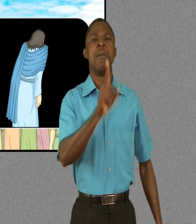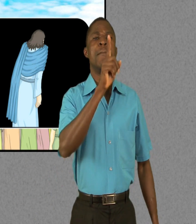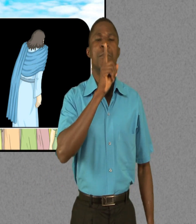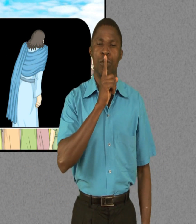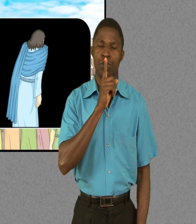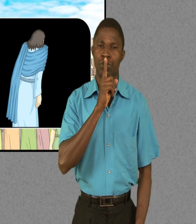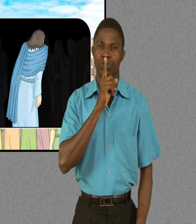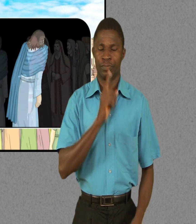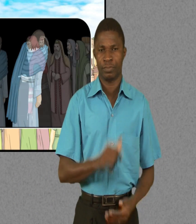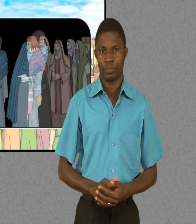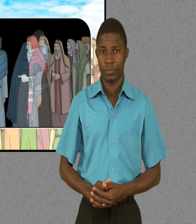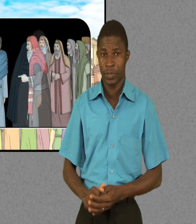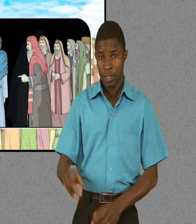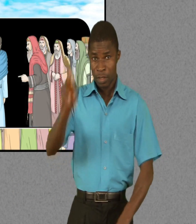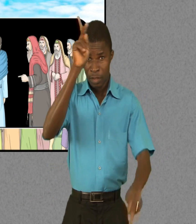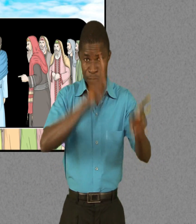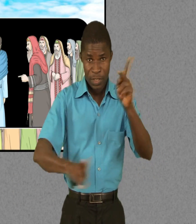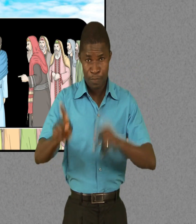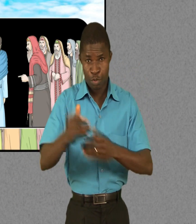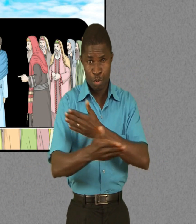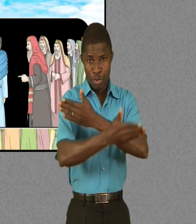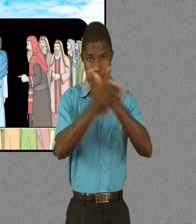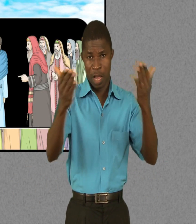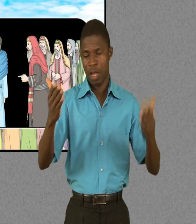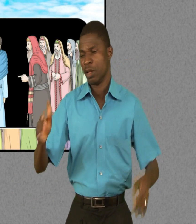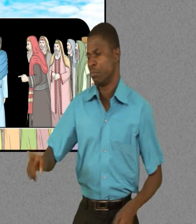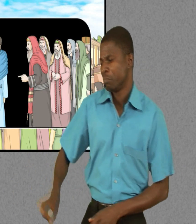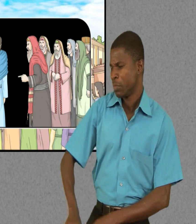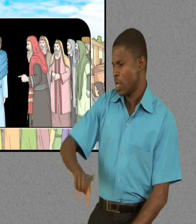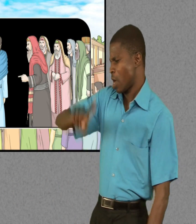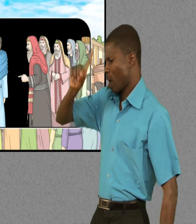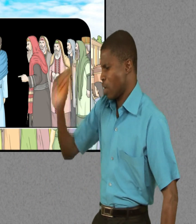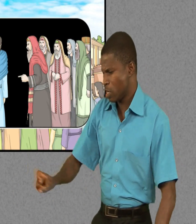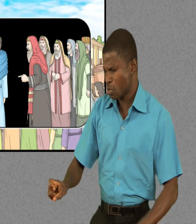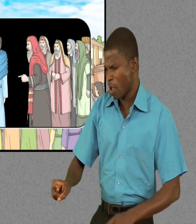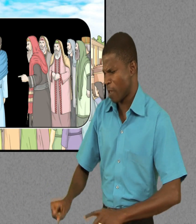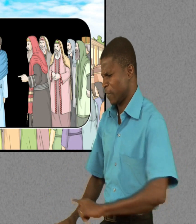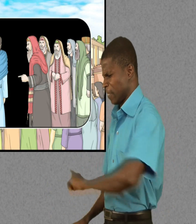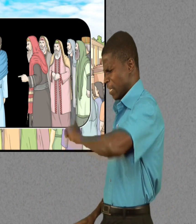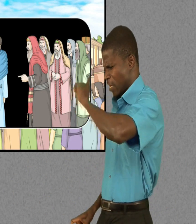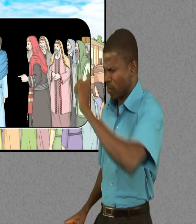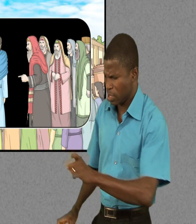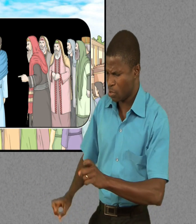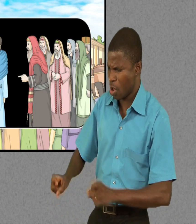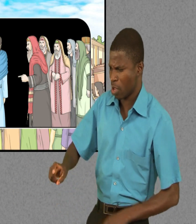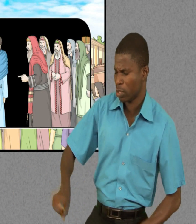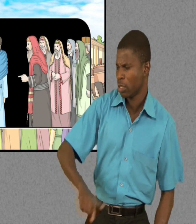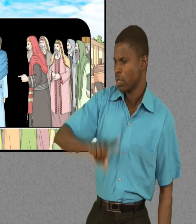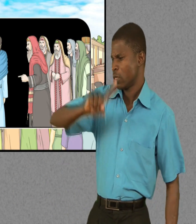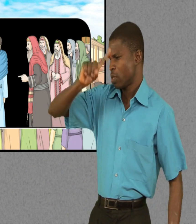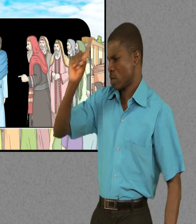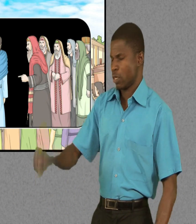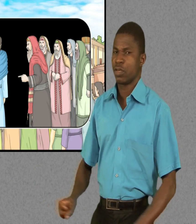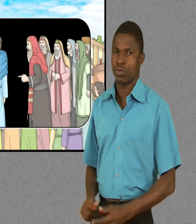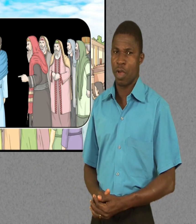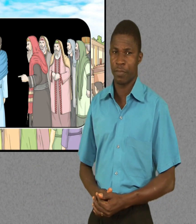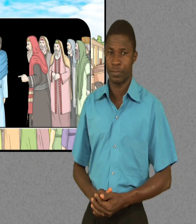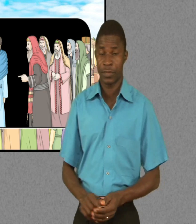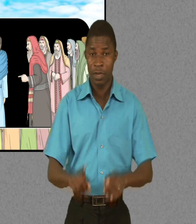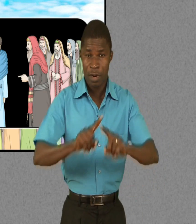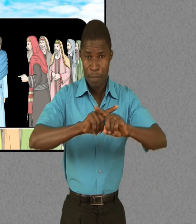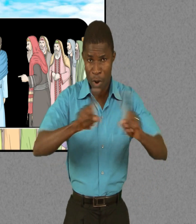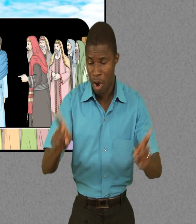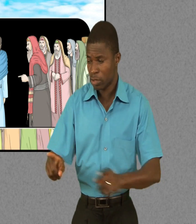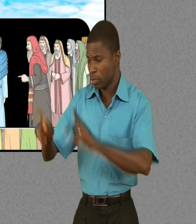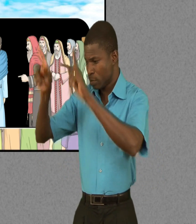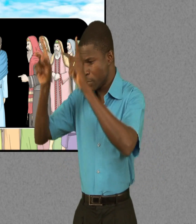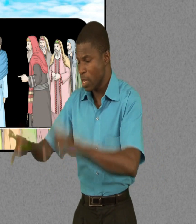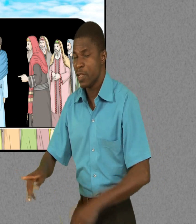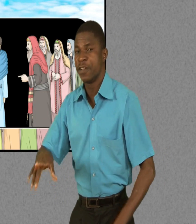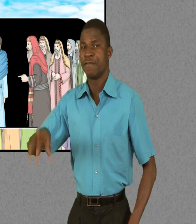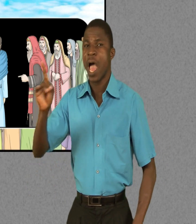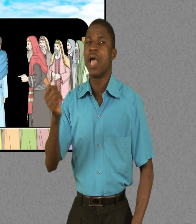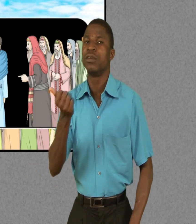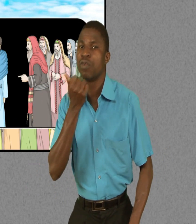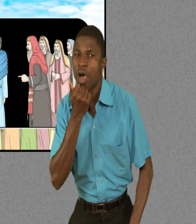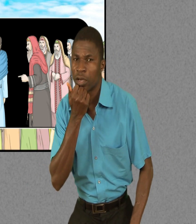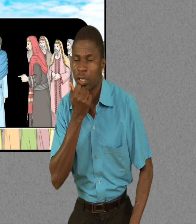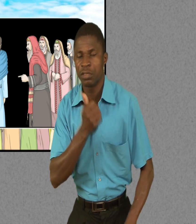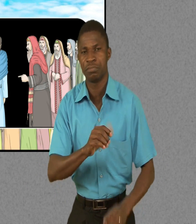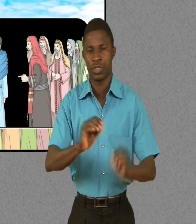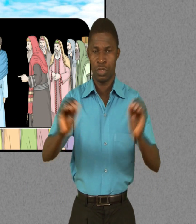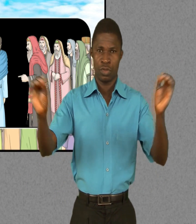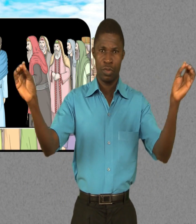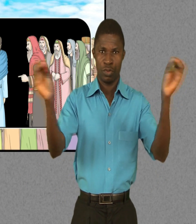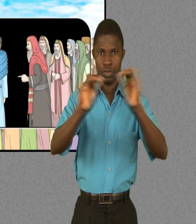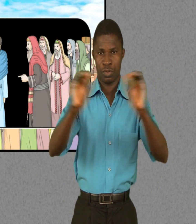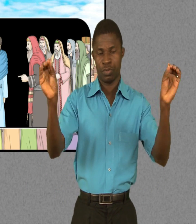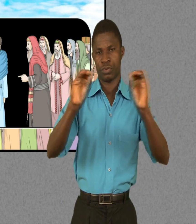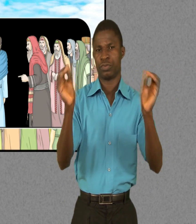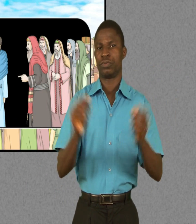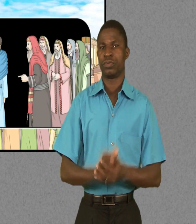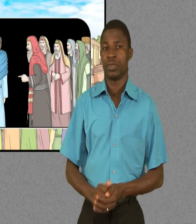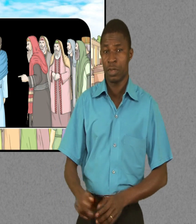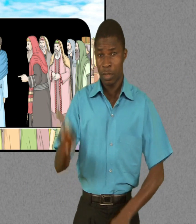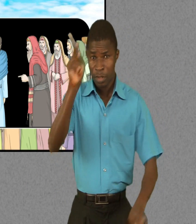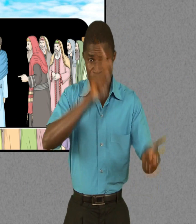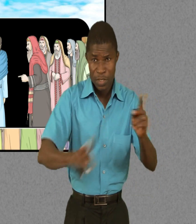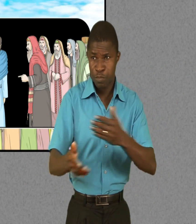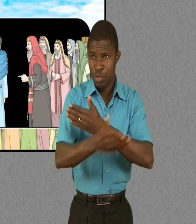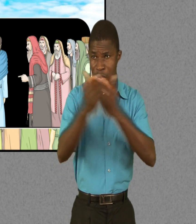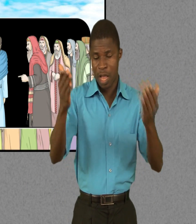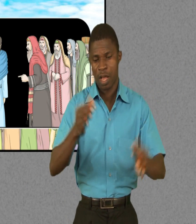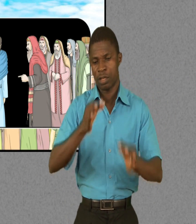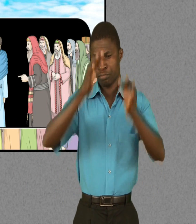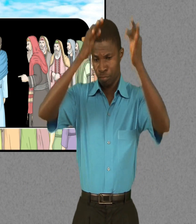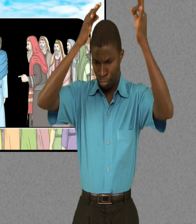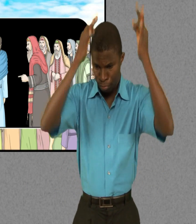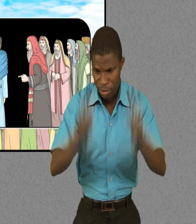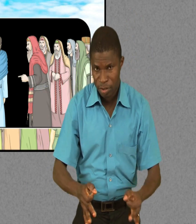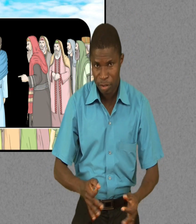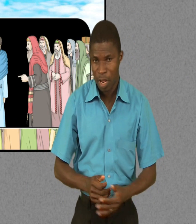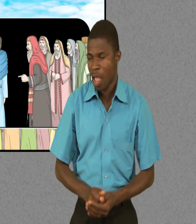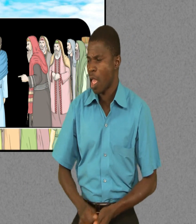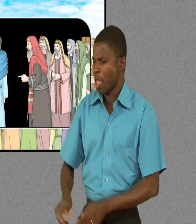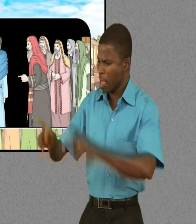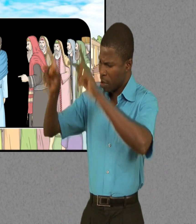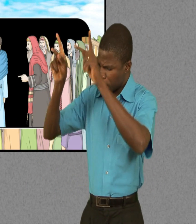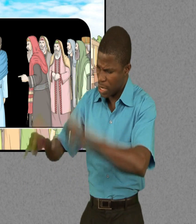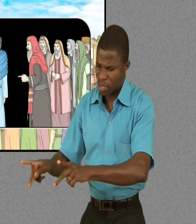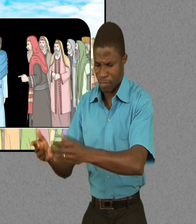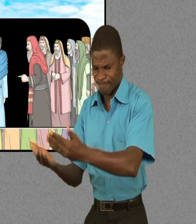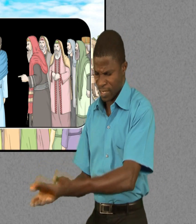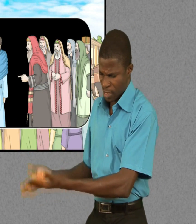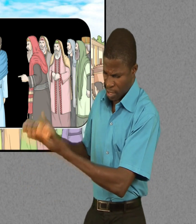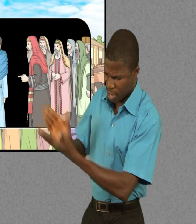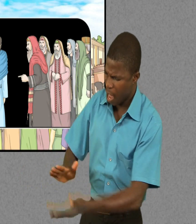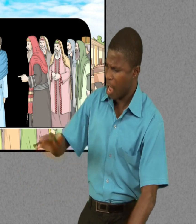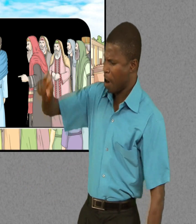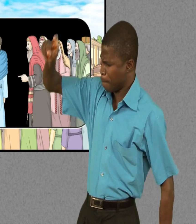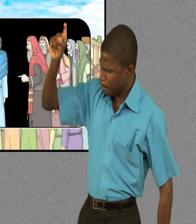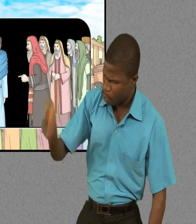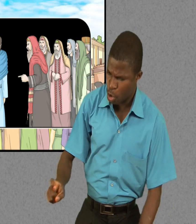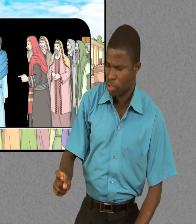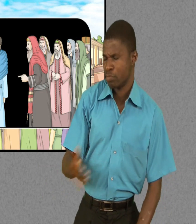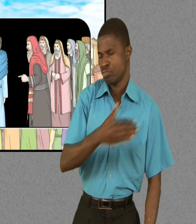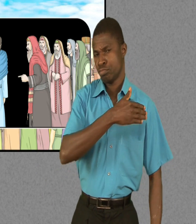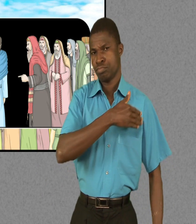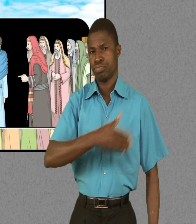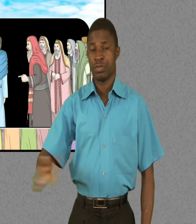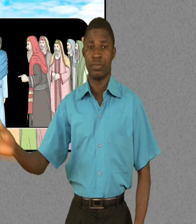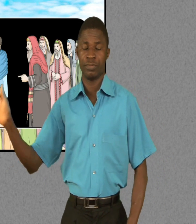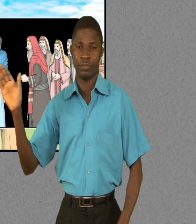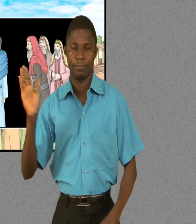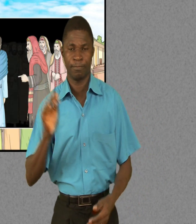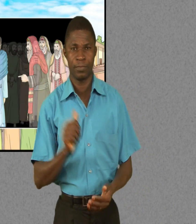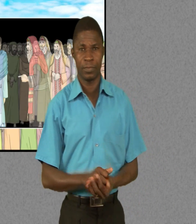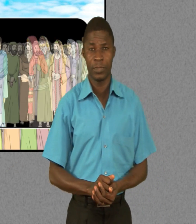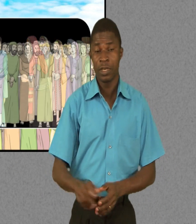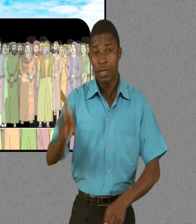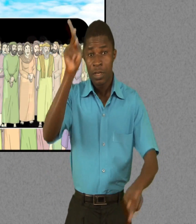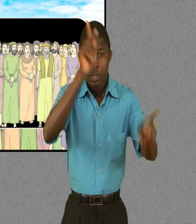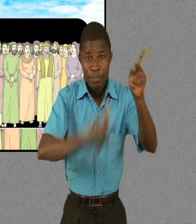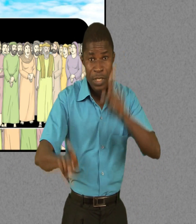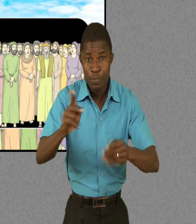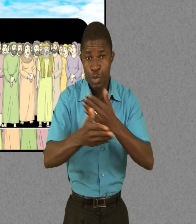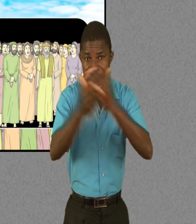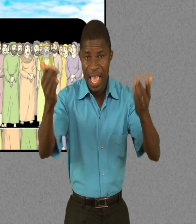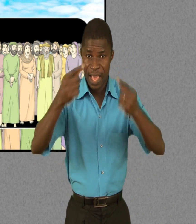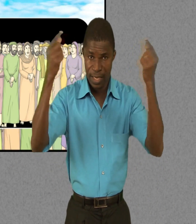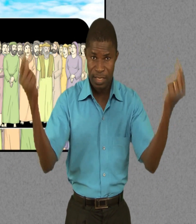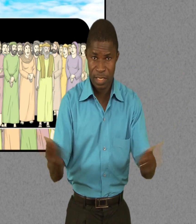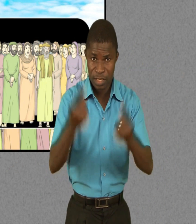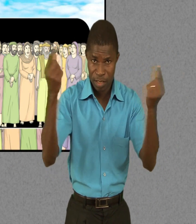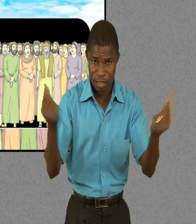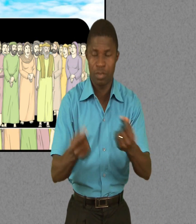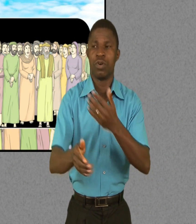By oppression and judgment He was taken away, and who can recount His descendants?